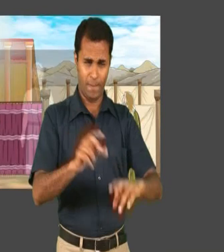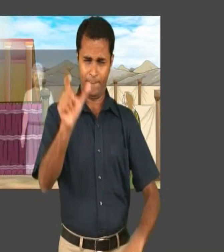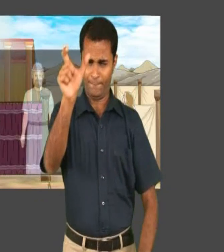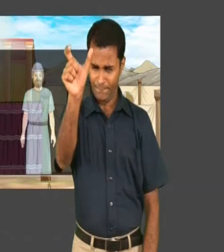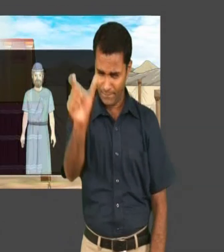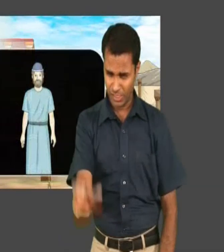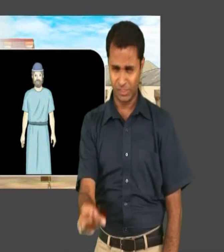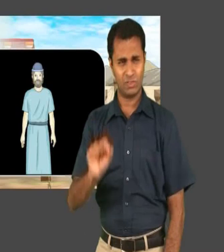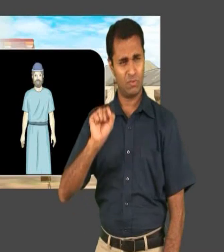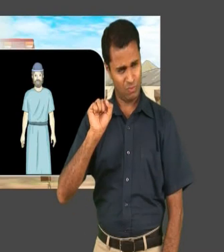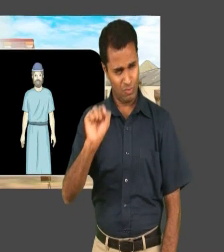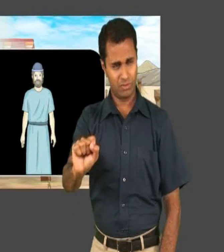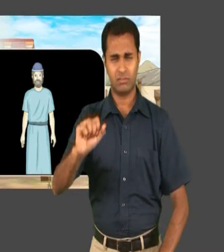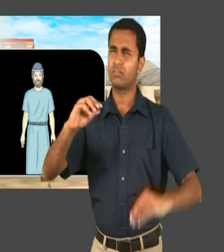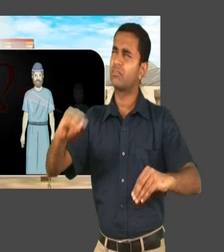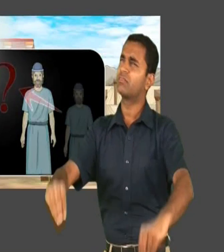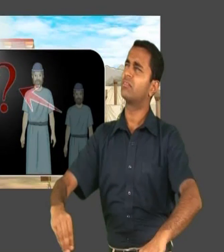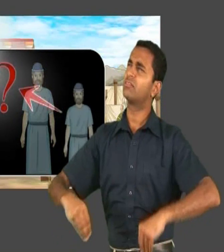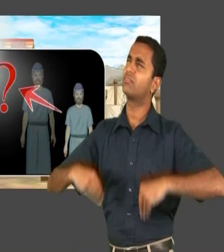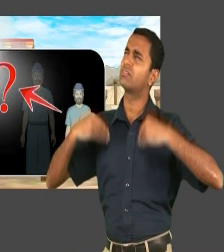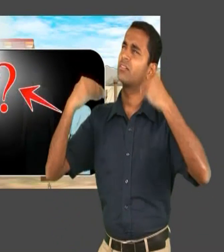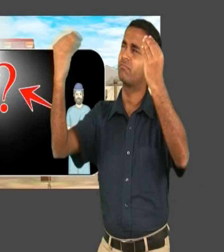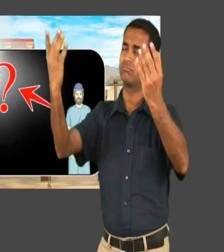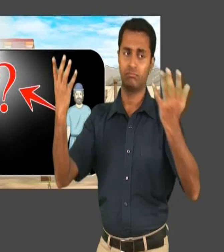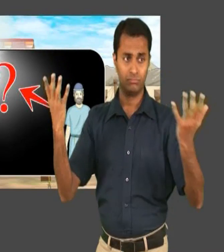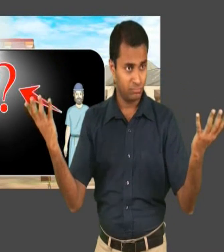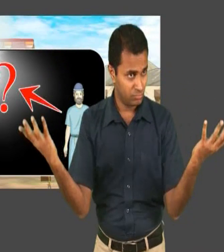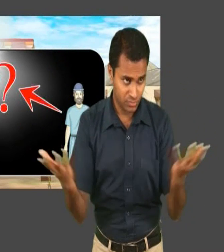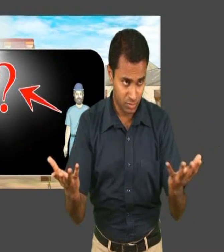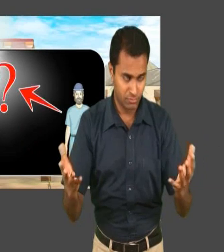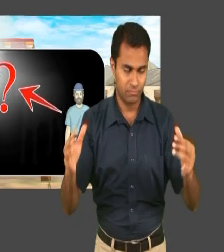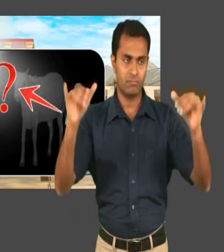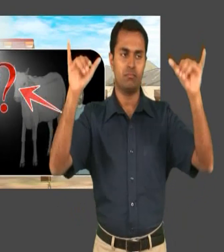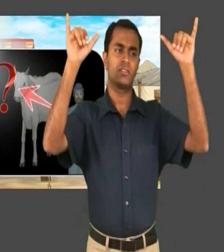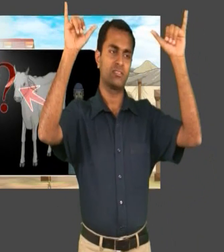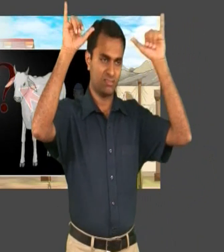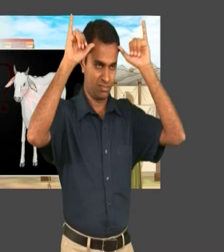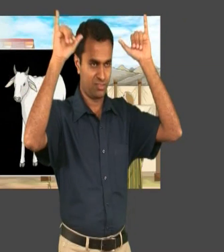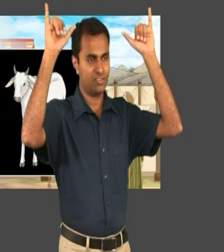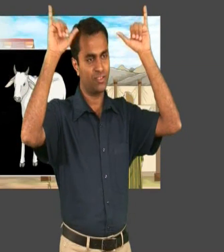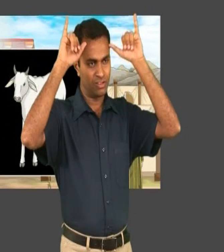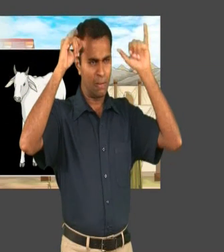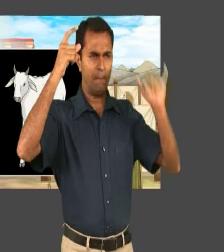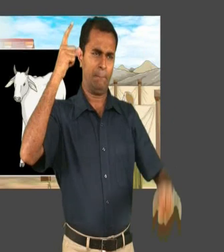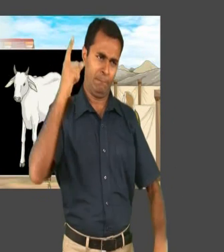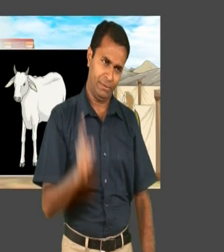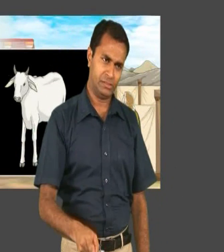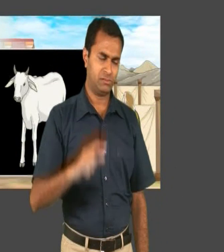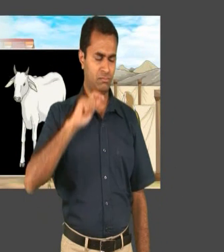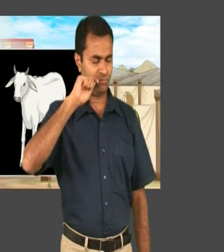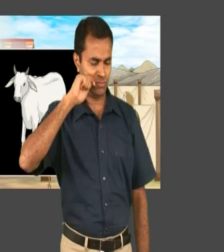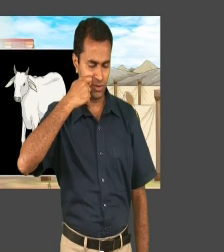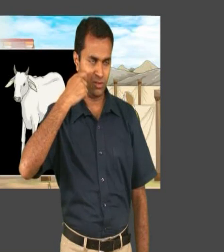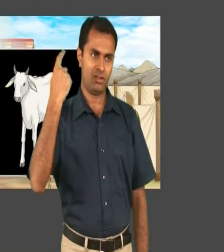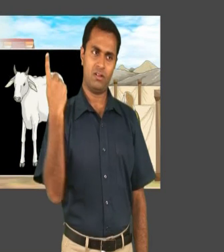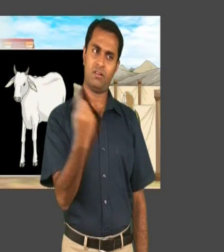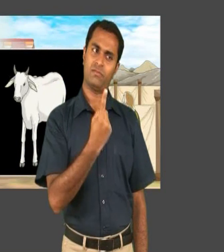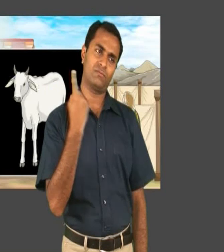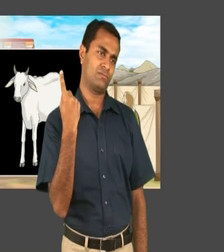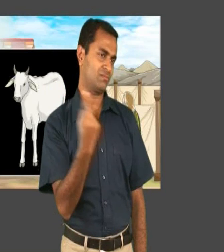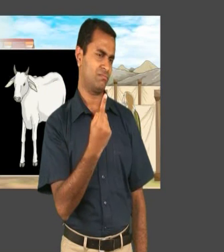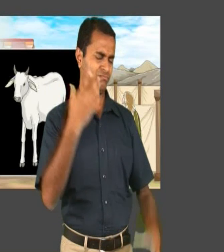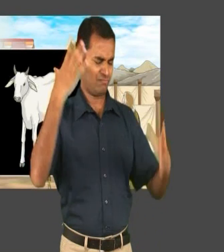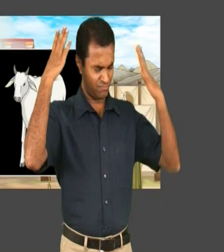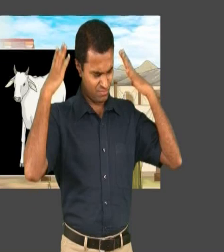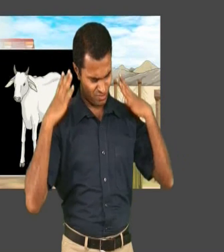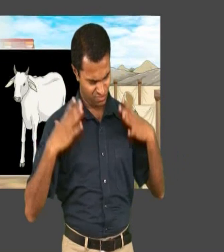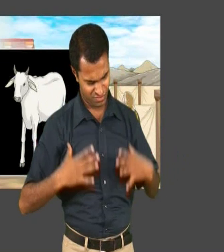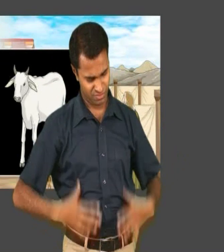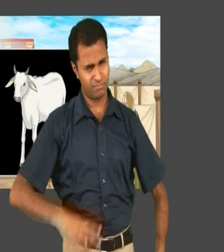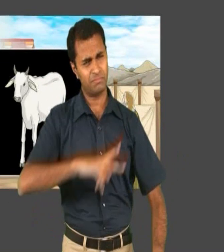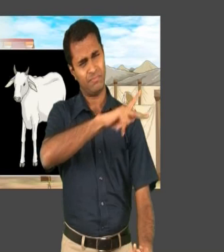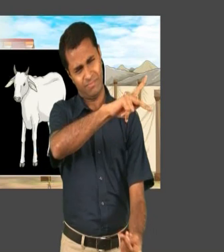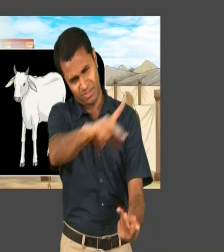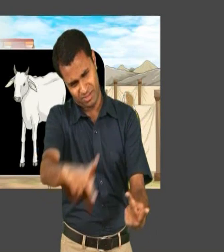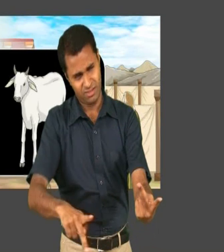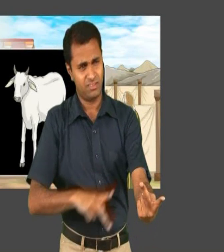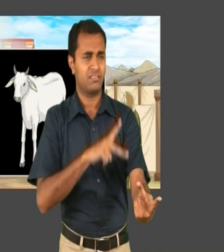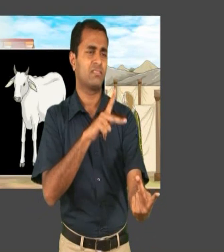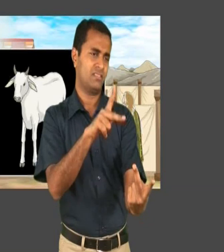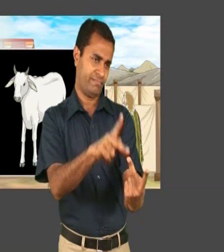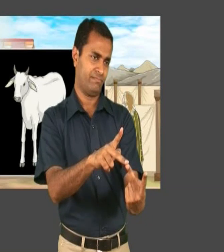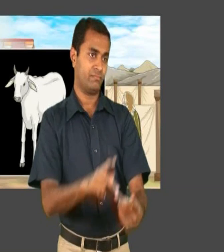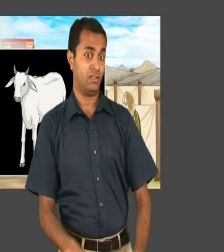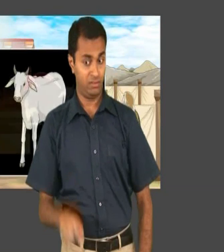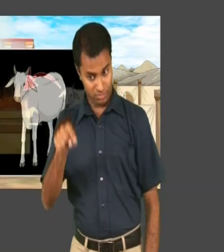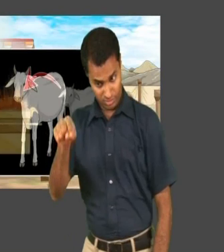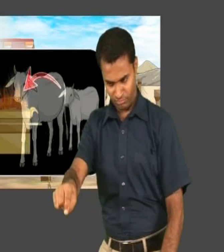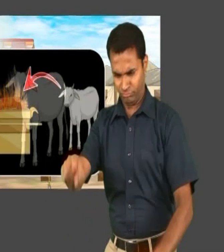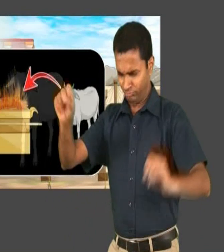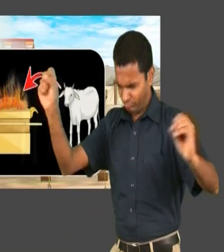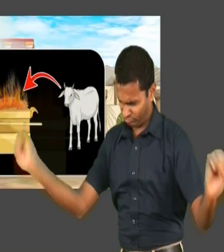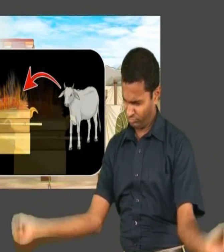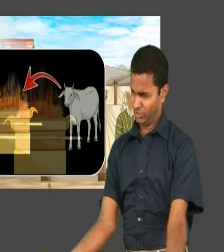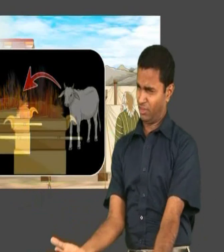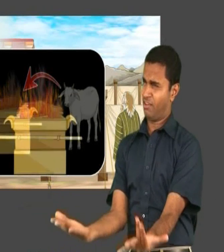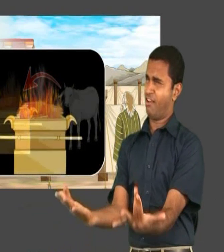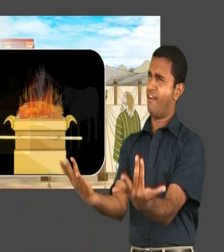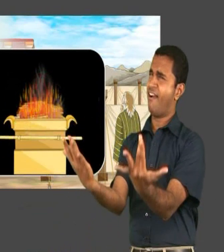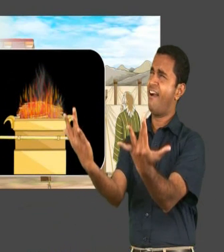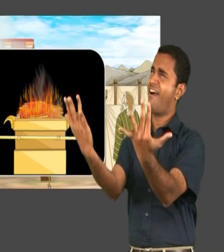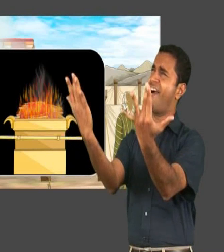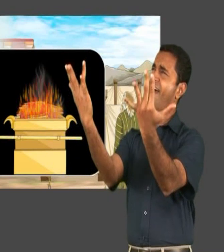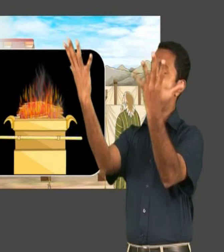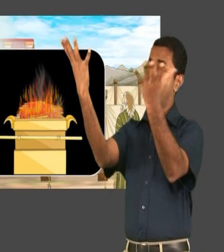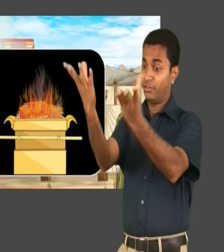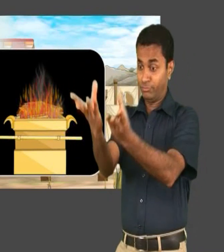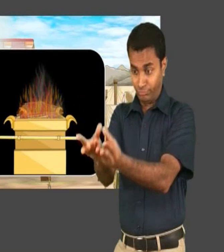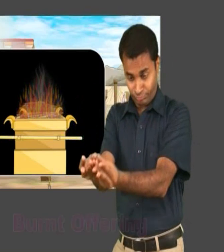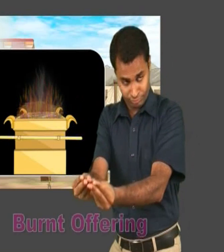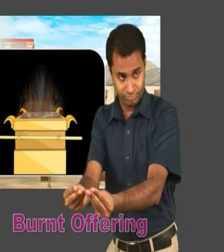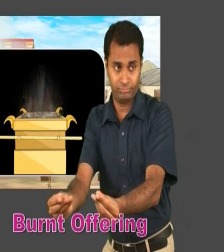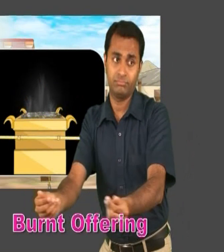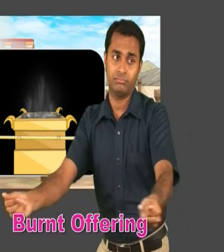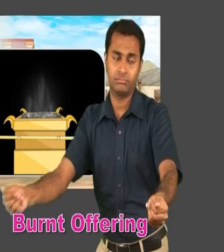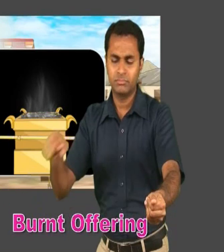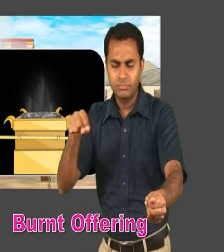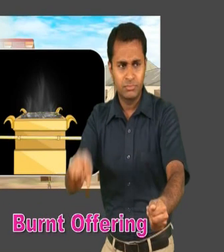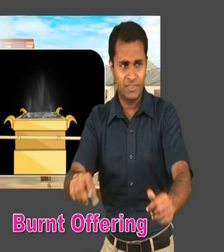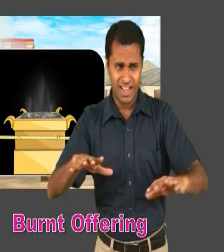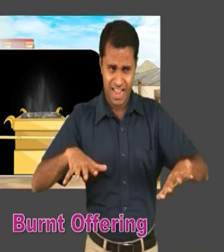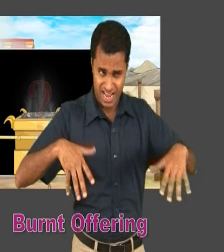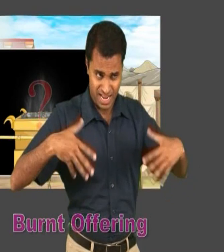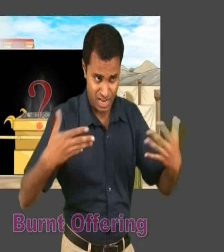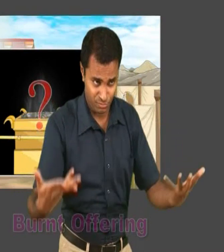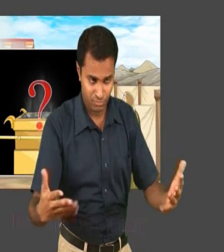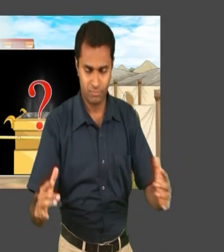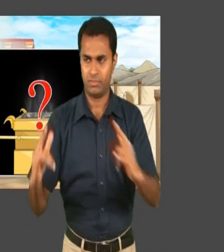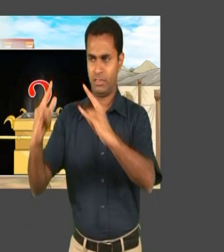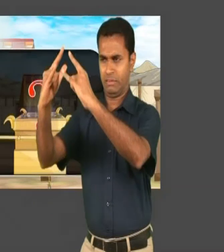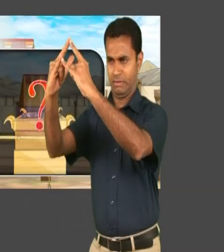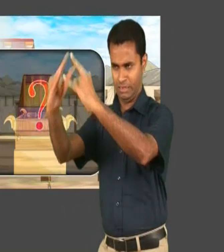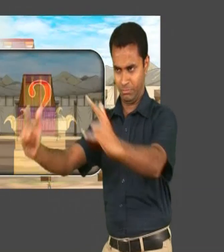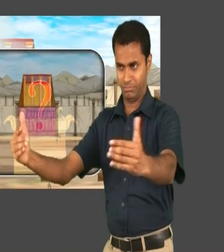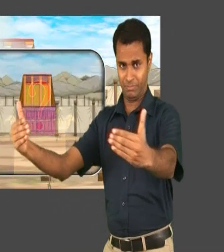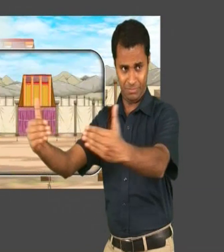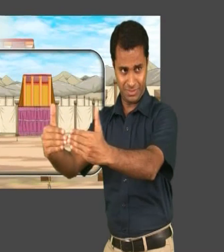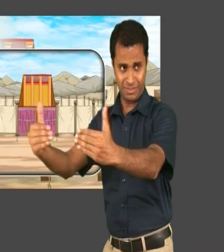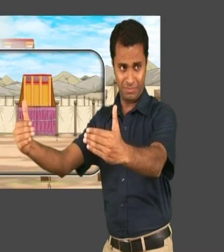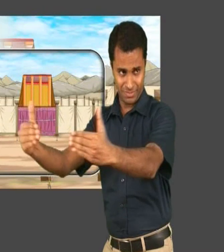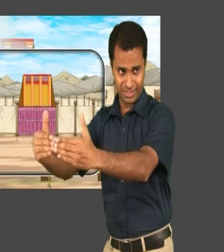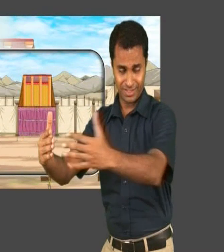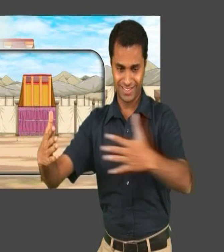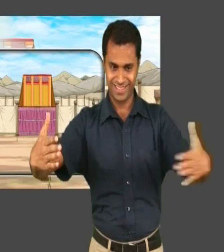If one’s offering is a burnt offering from the herd, he is to present an unblemished male.